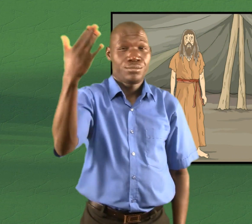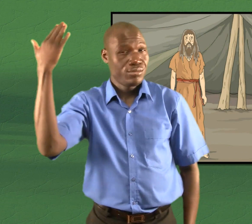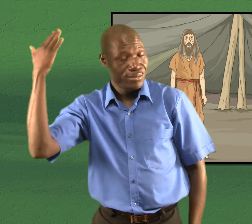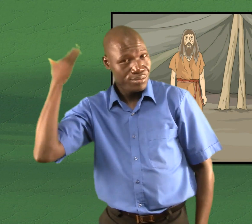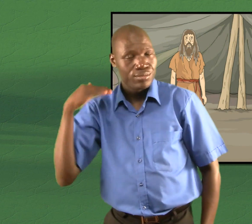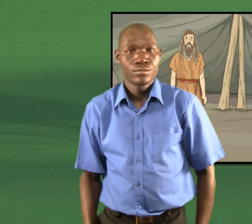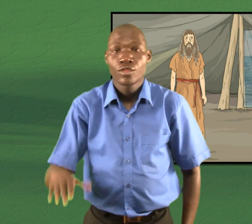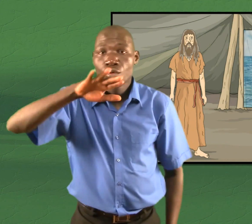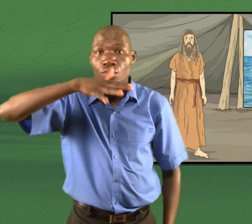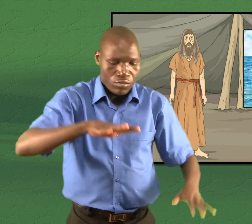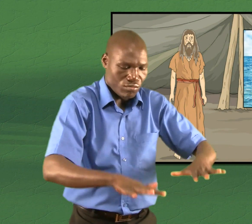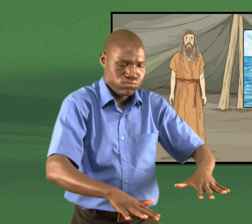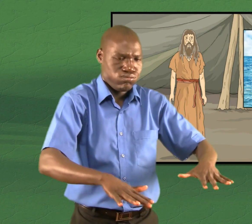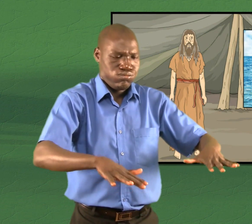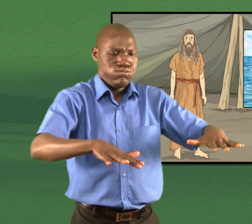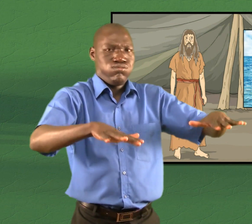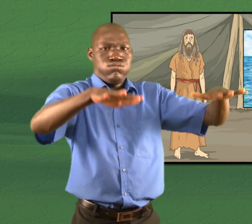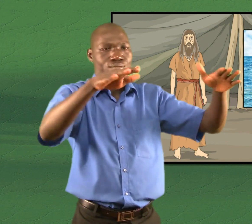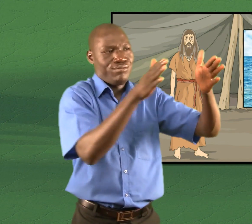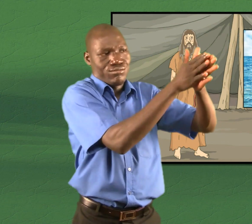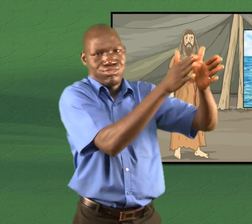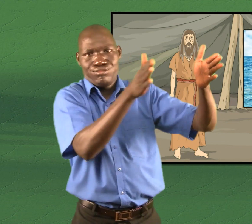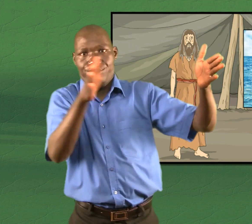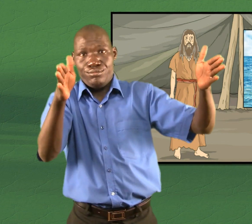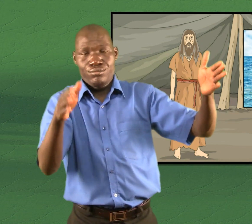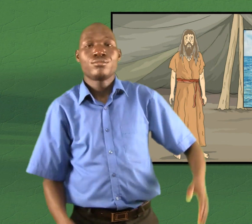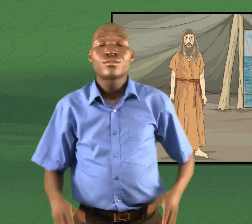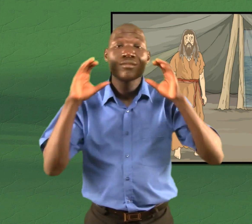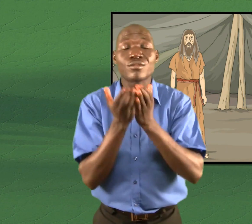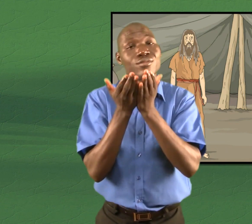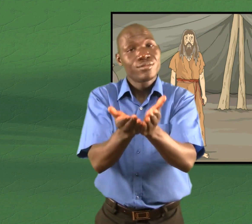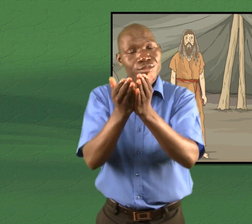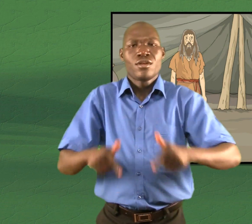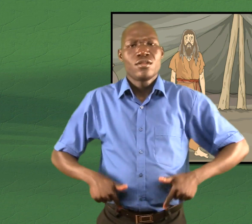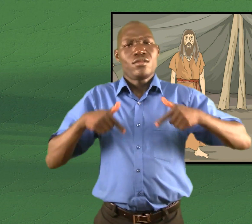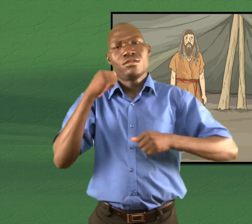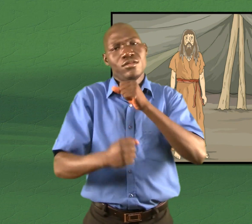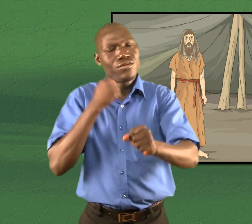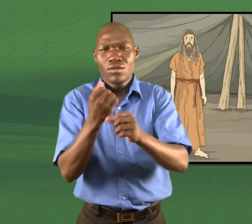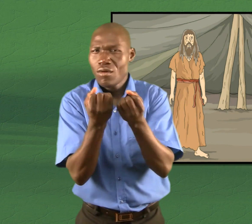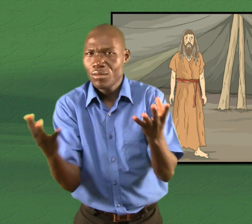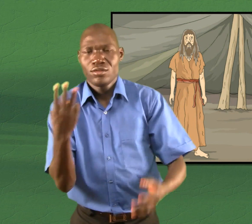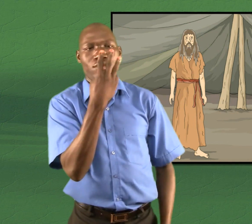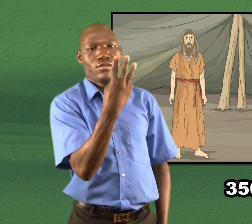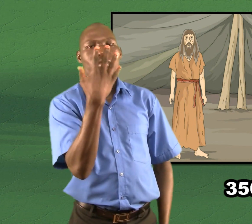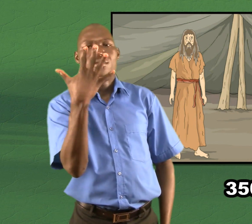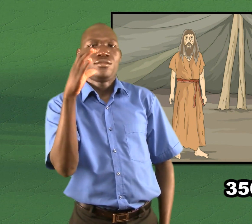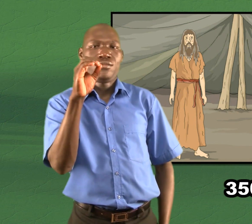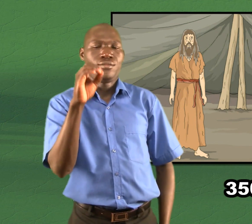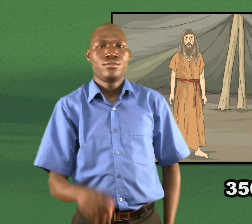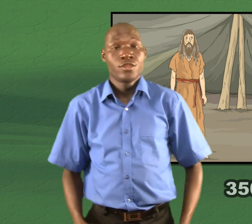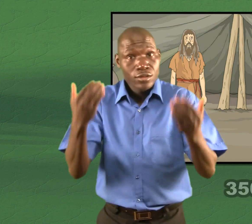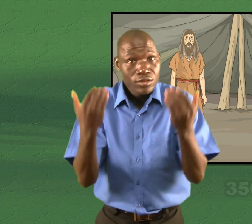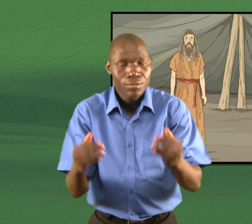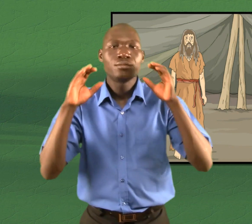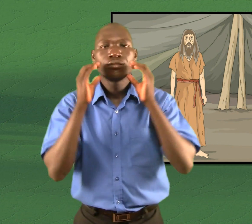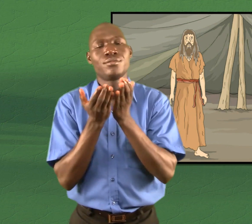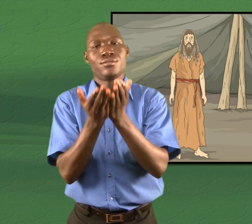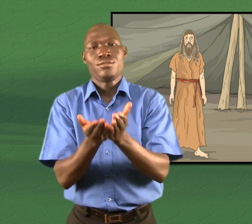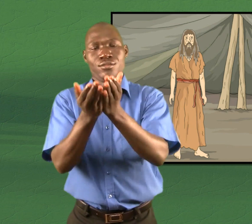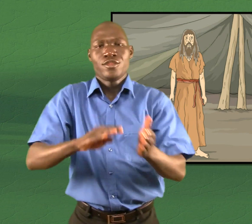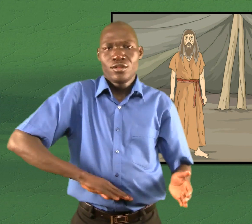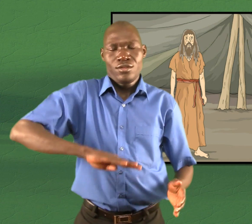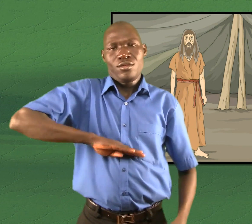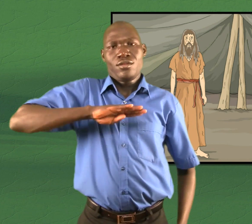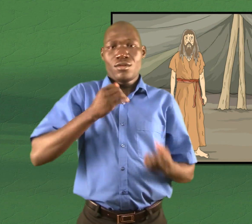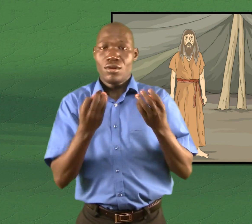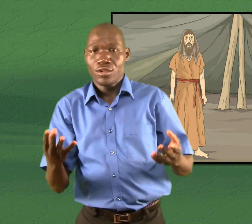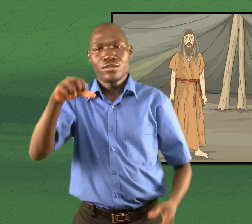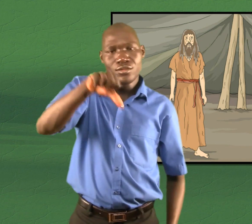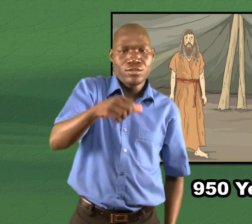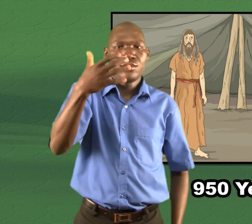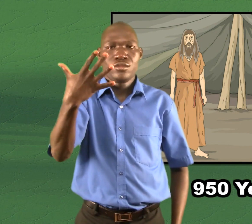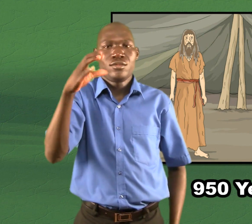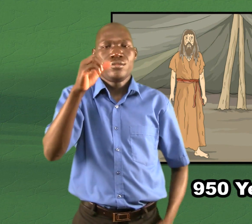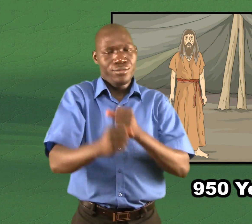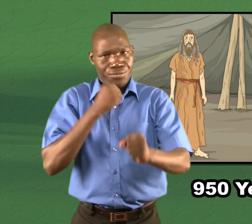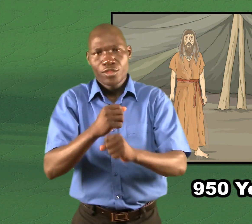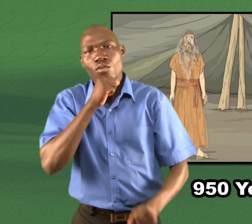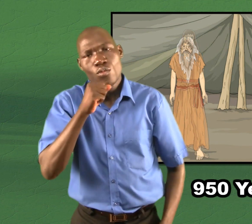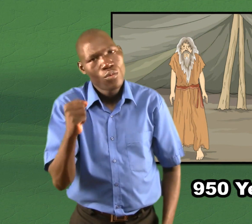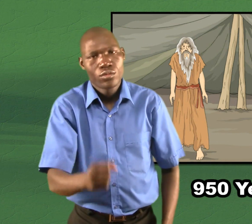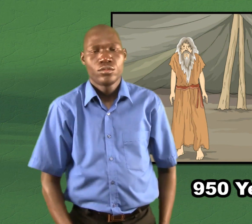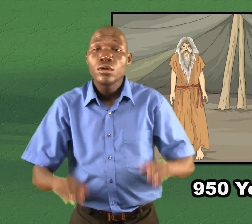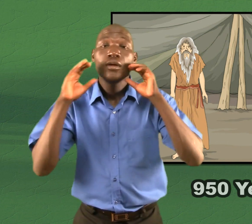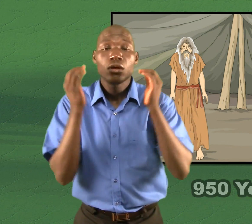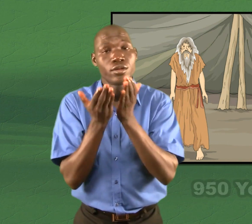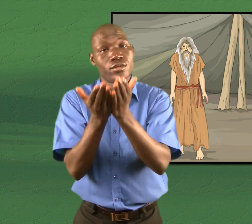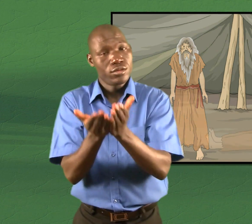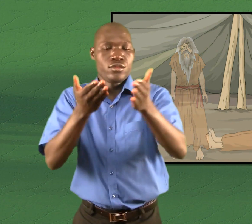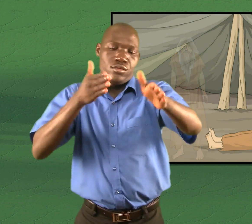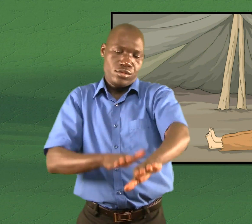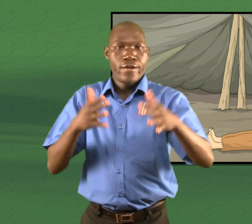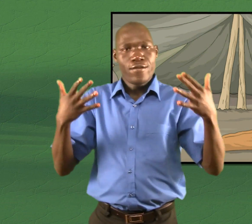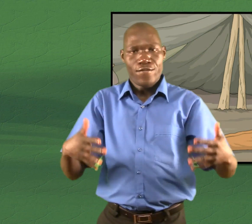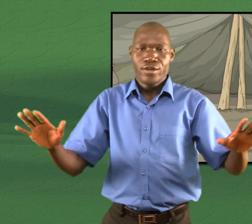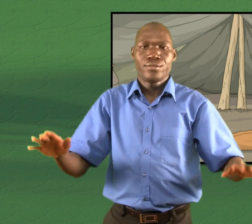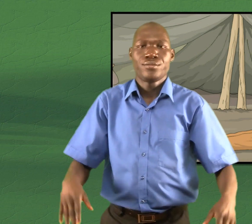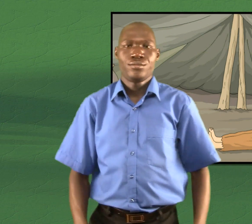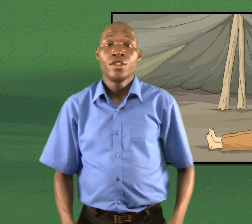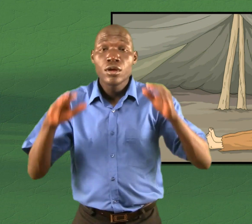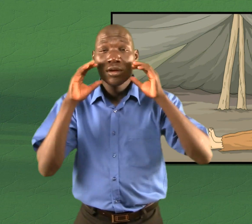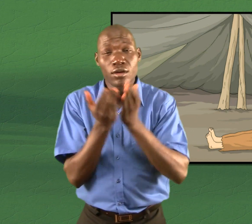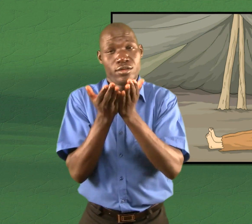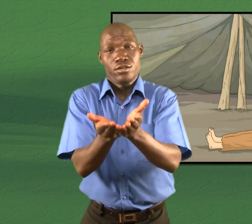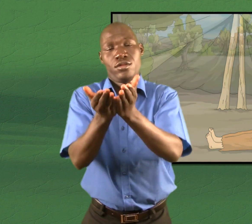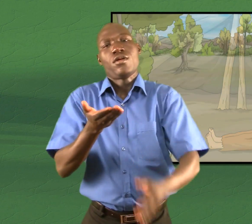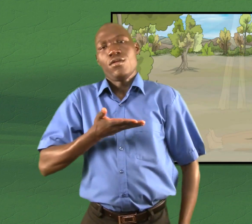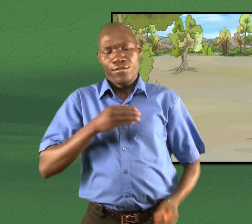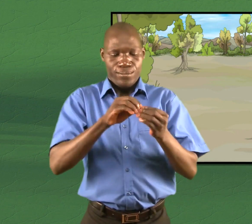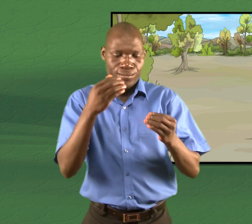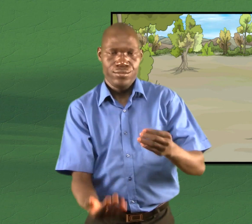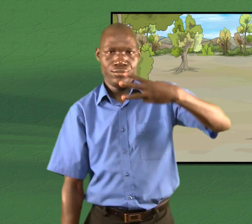After the flood, Noah lived 350 years.